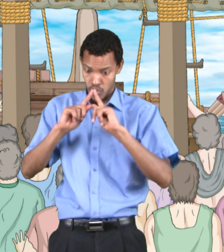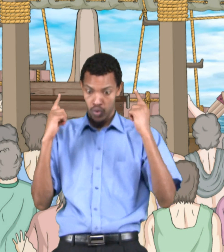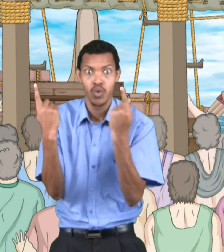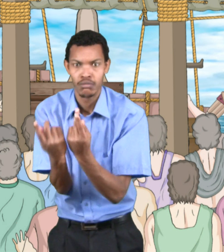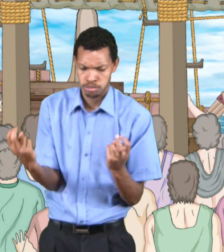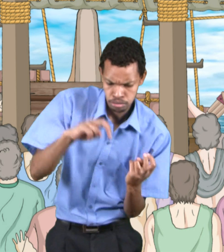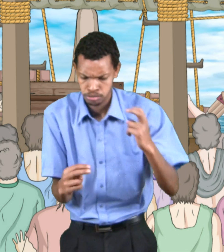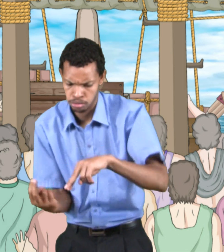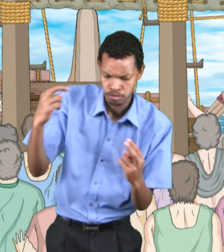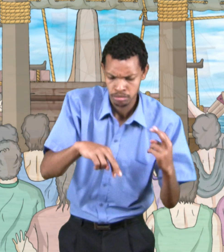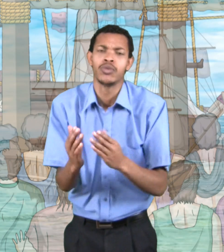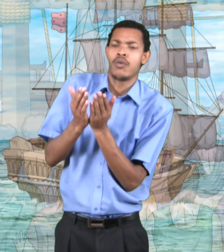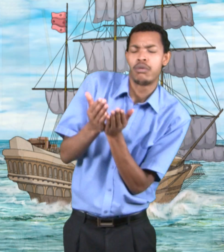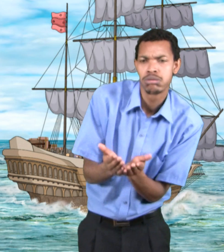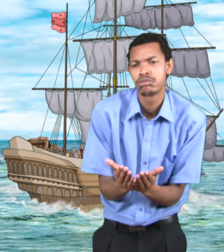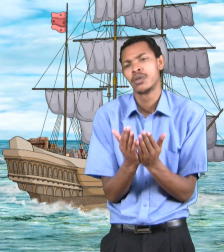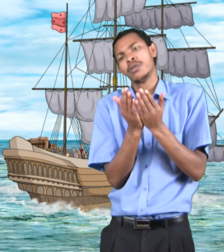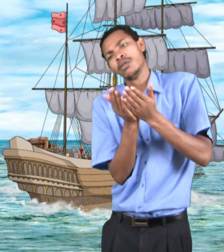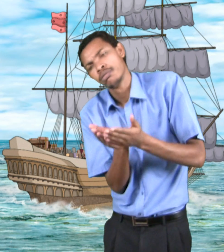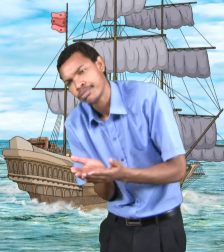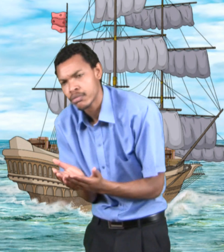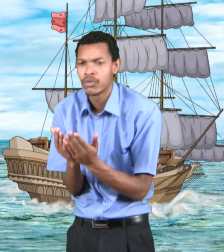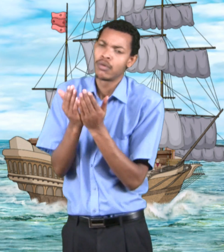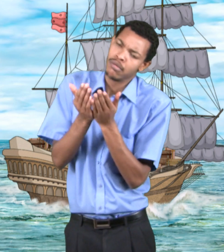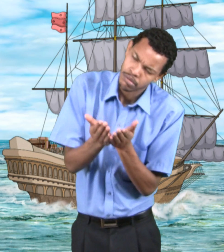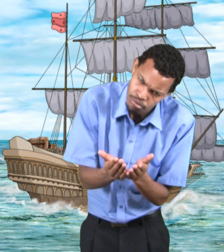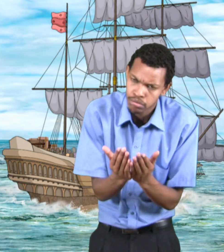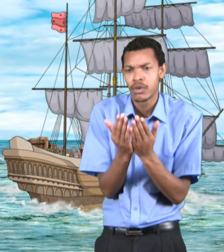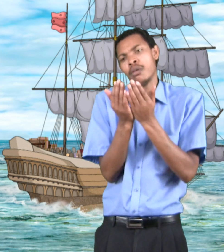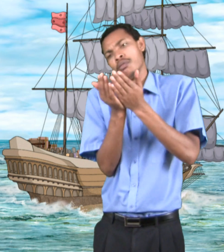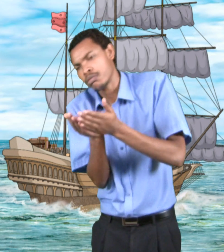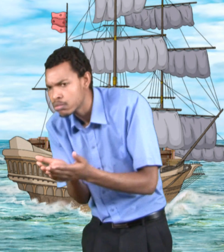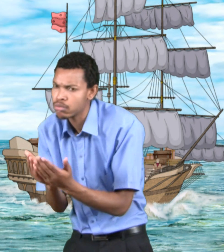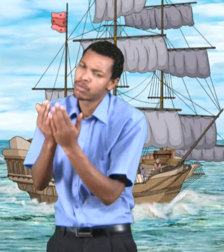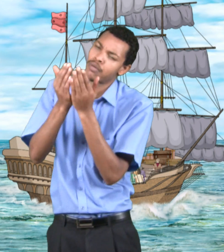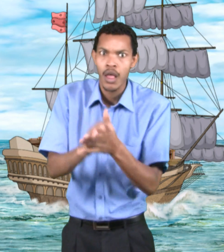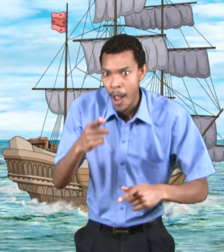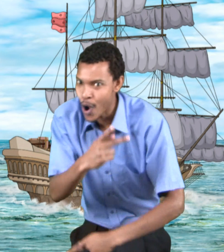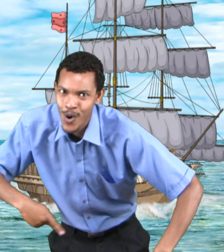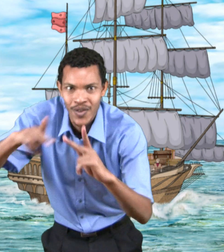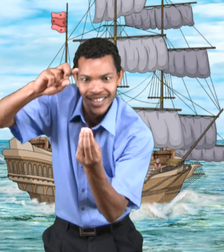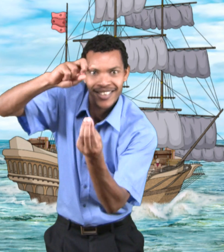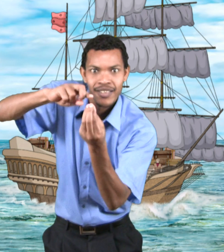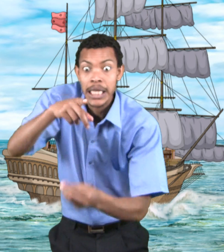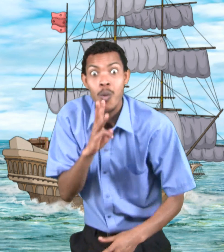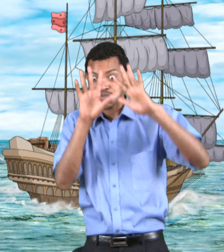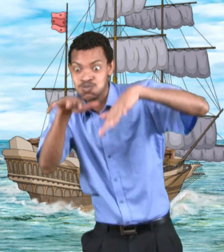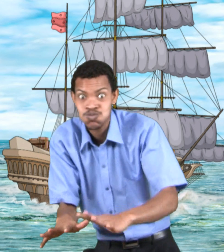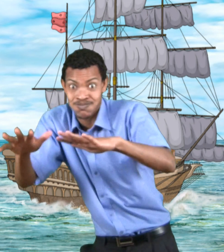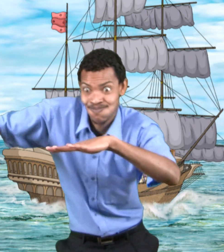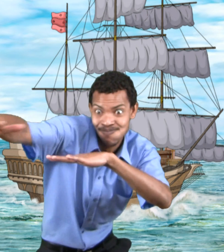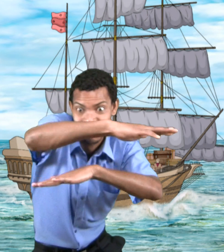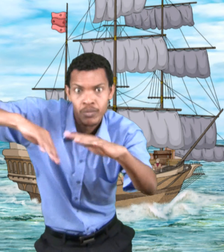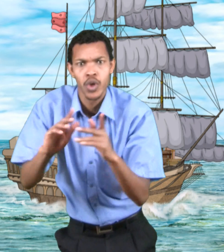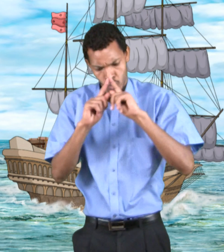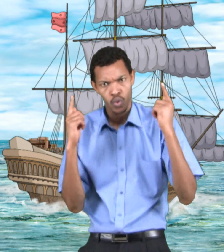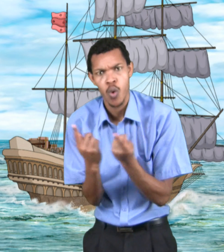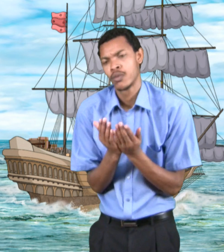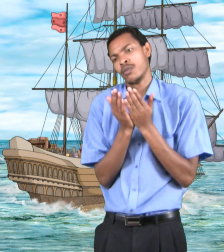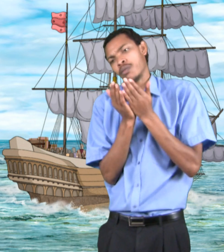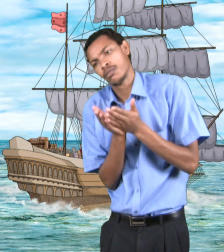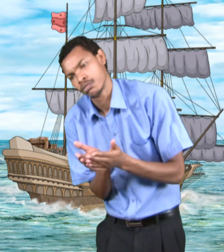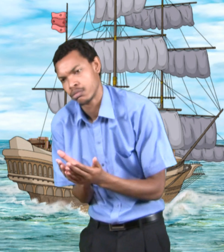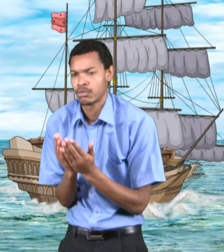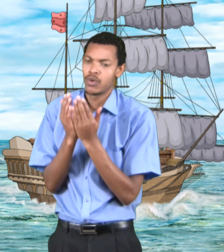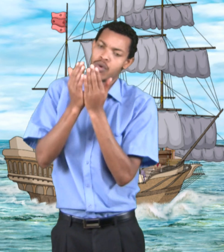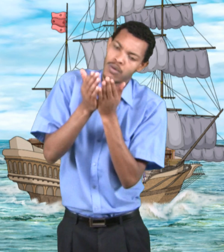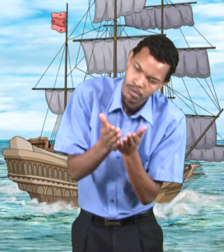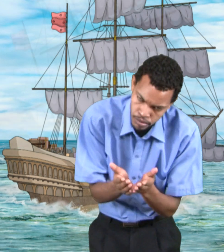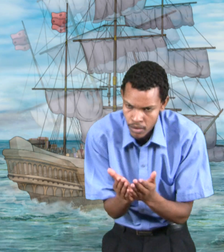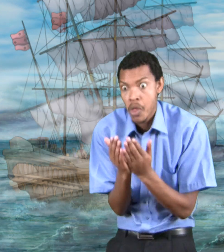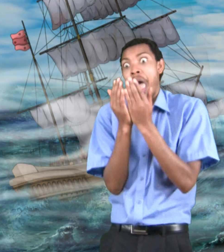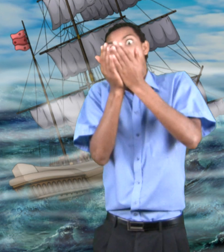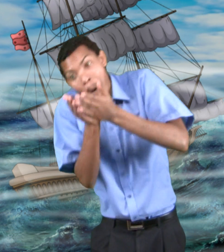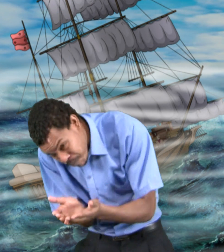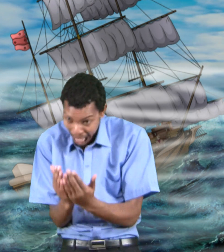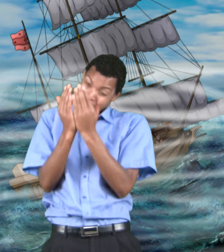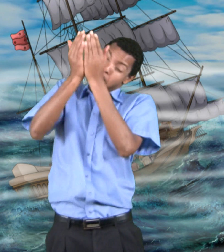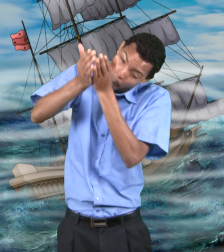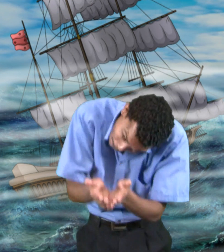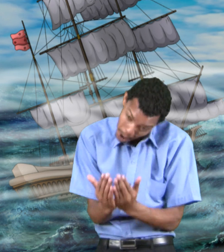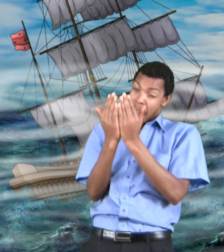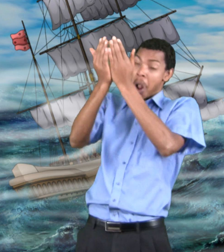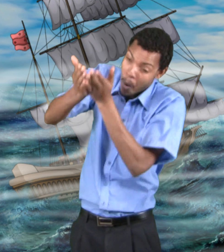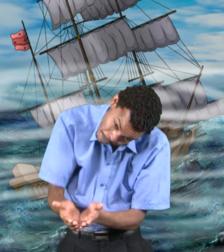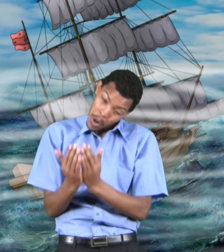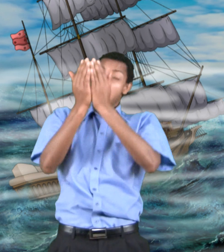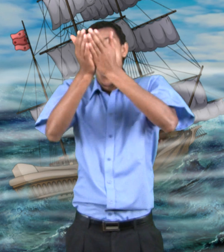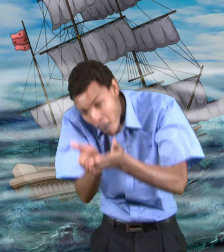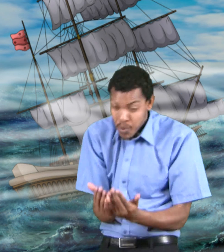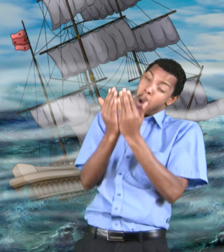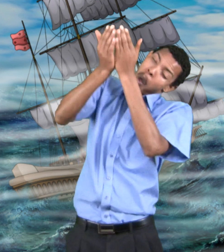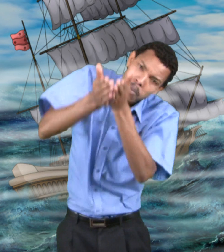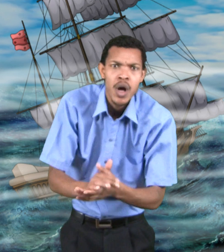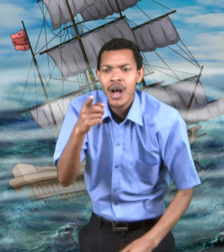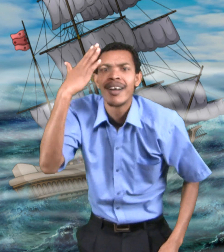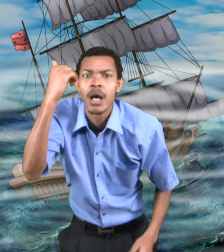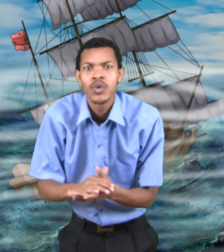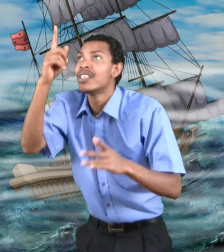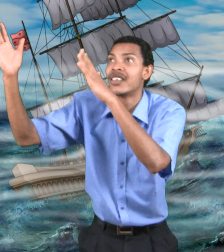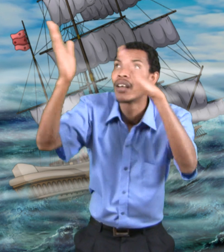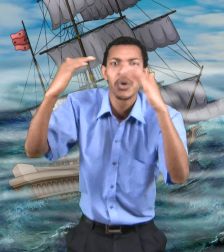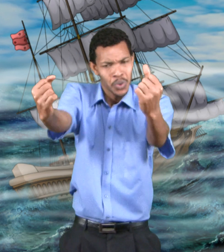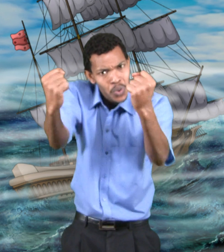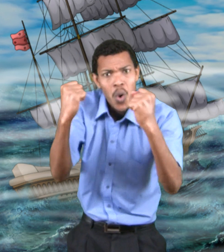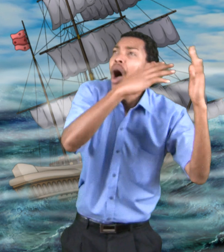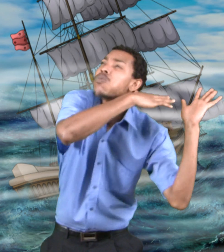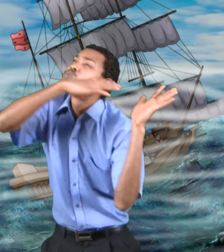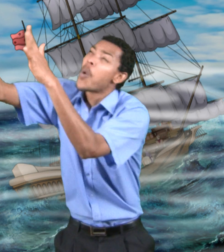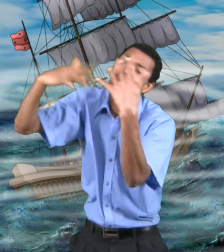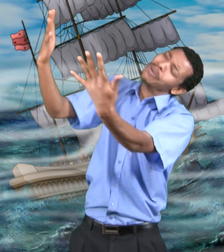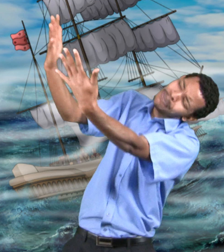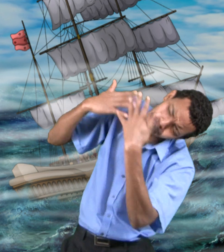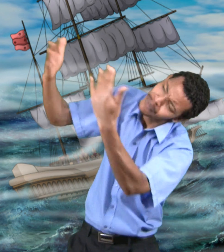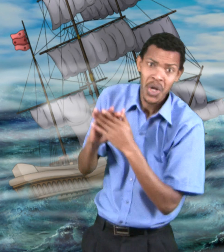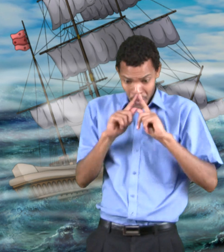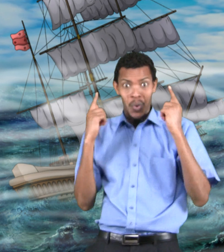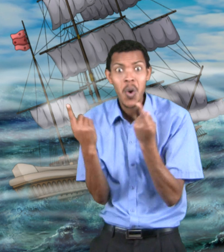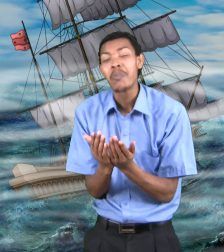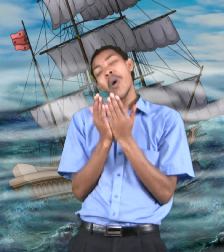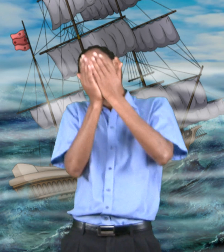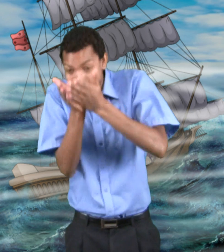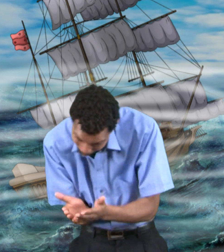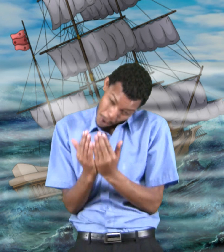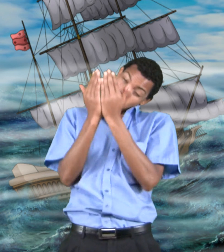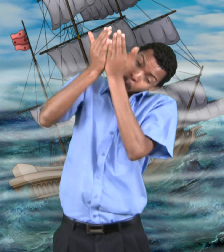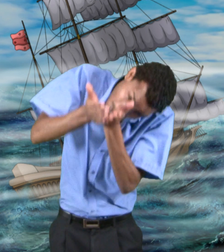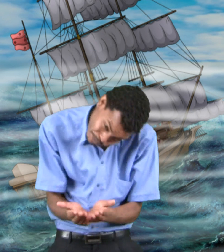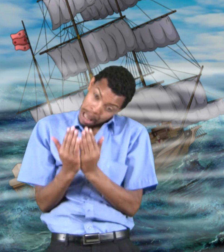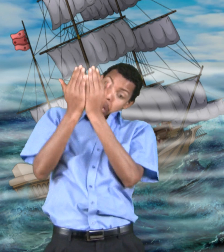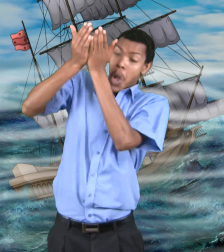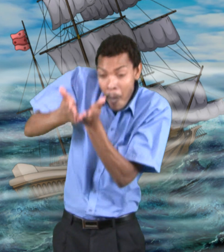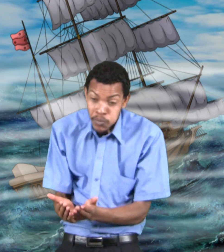After putting out from there, we sailed to the lee of Cyprus because the winds were against us.